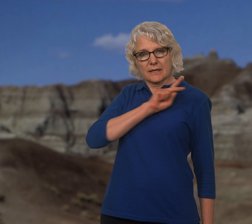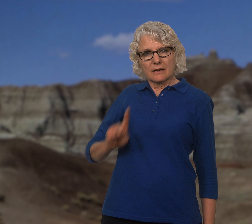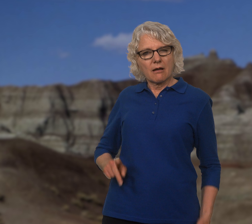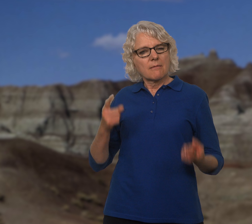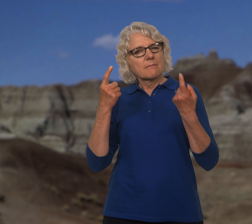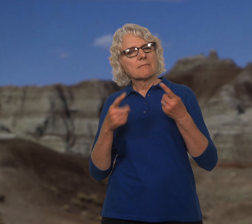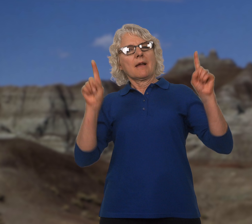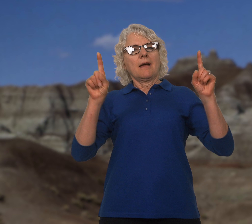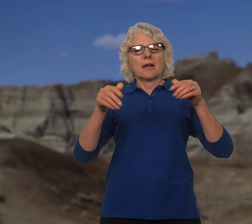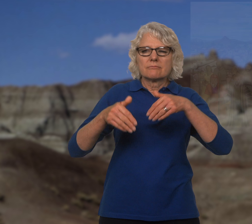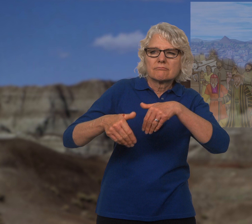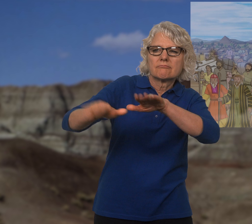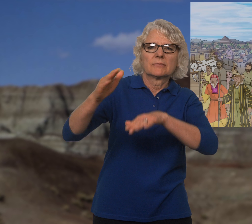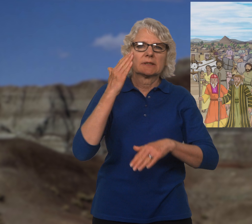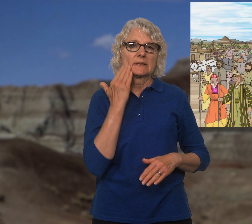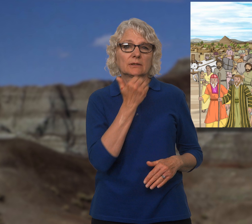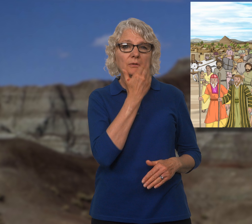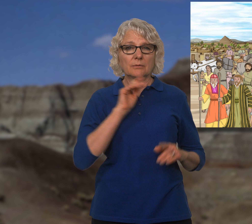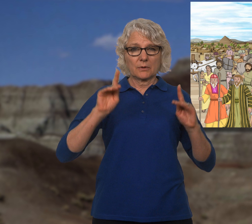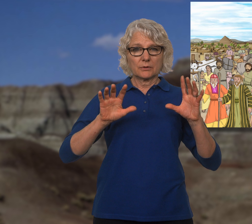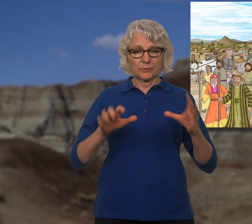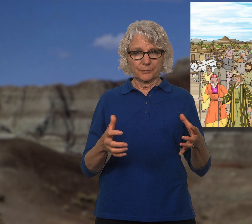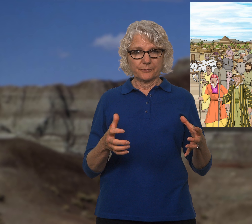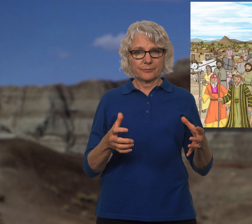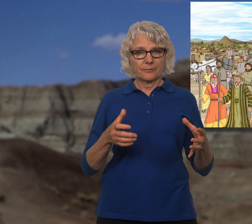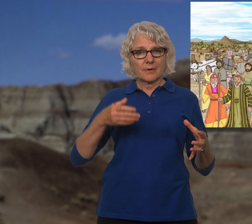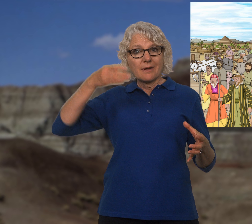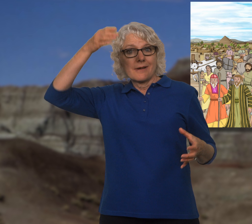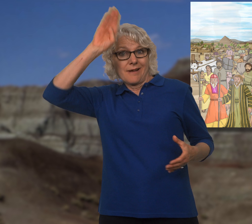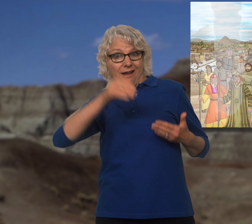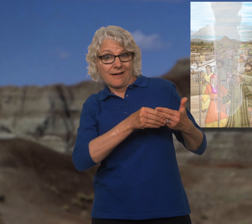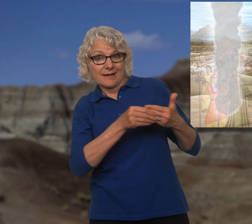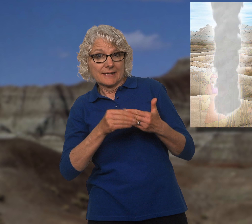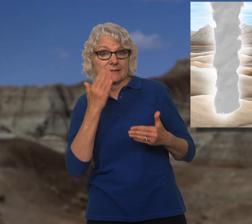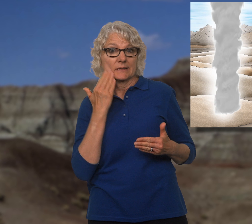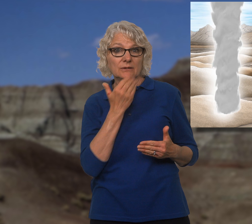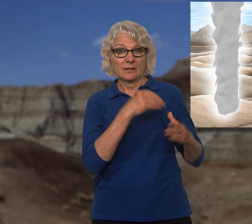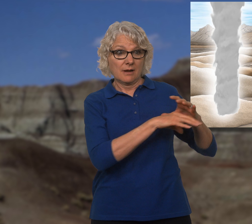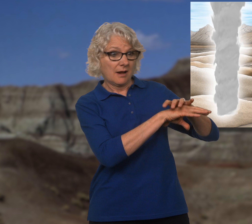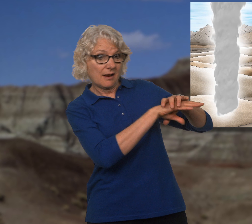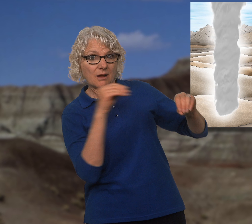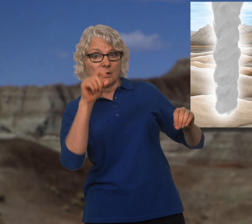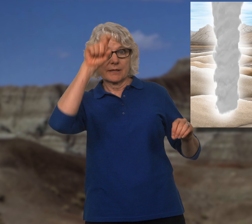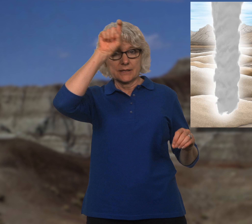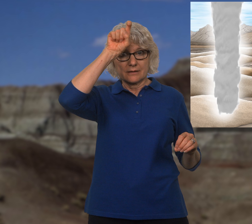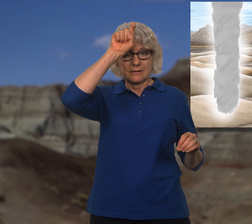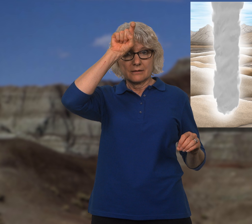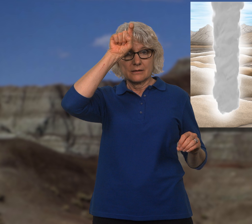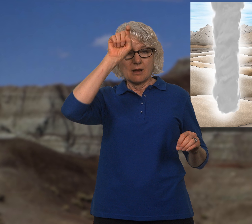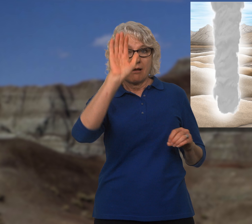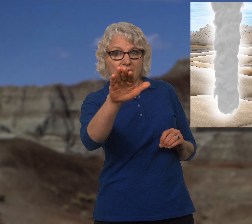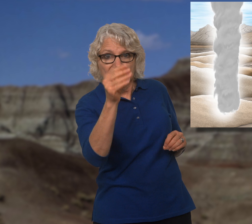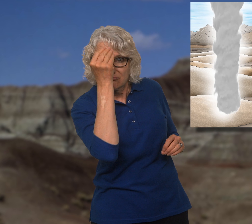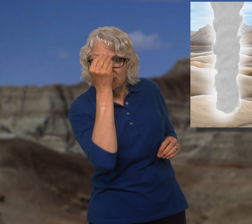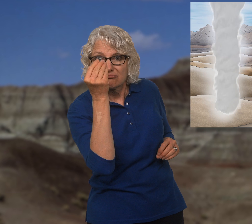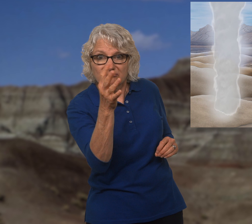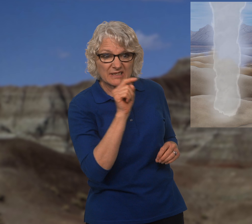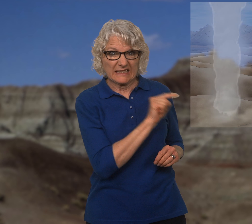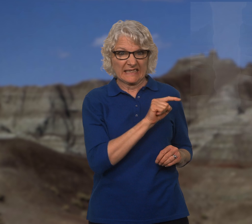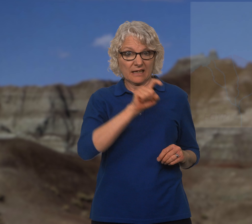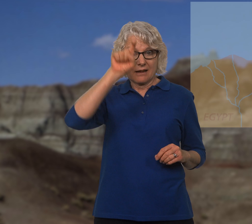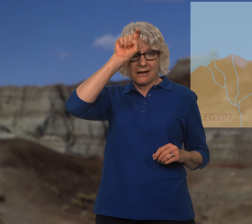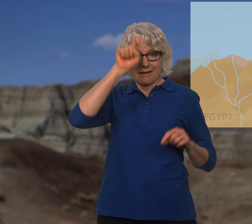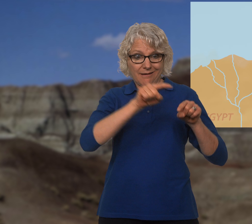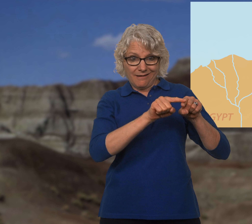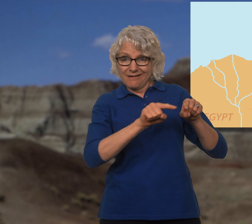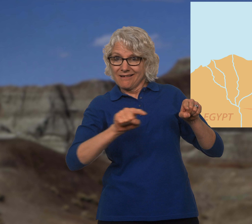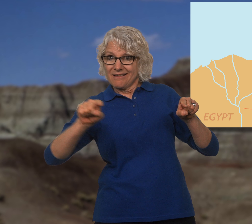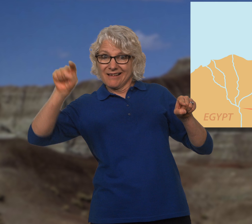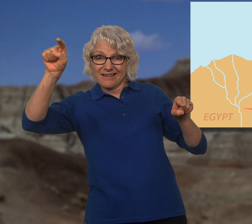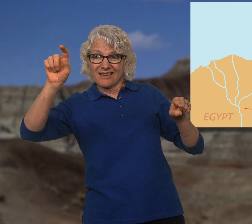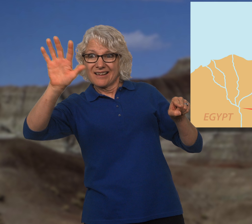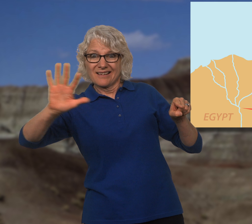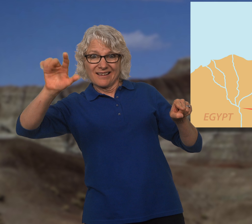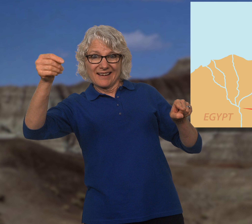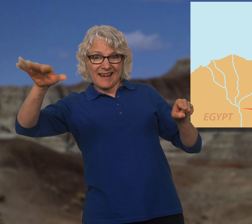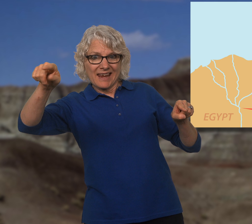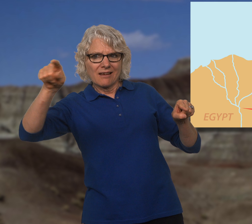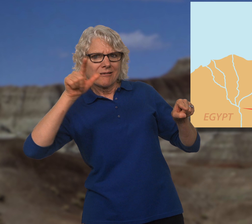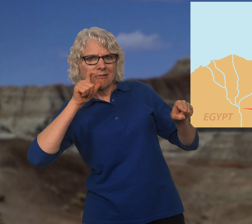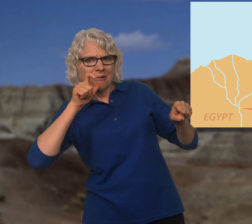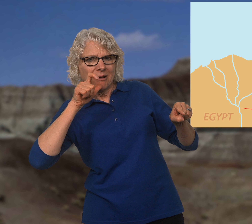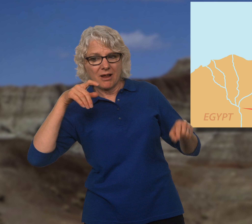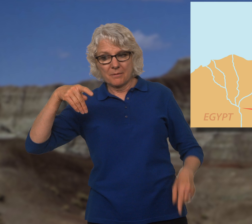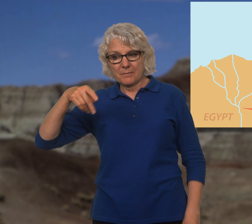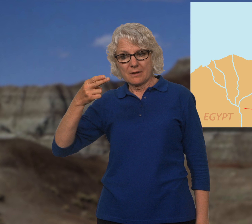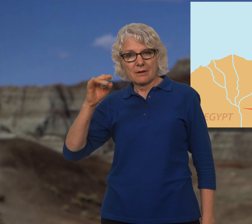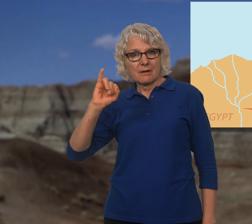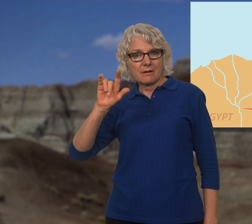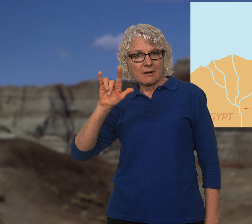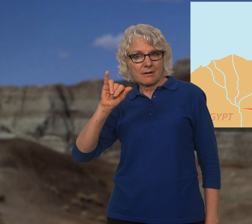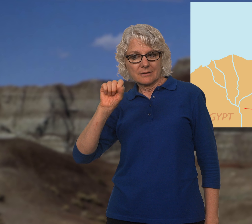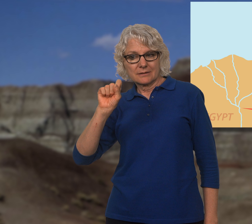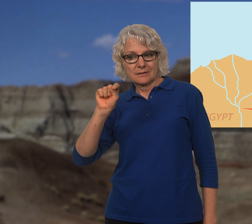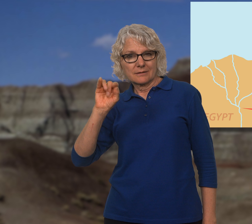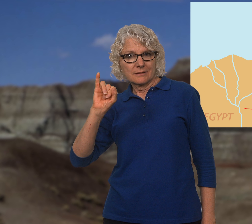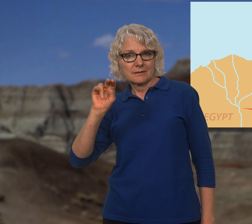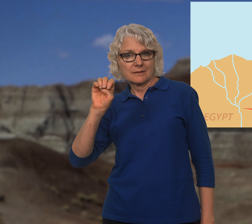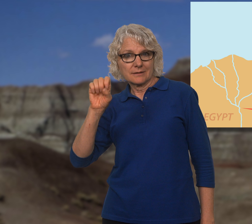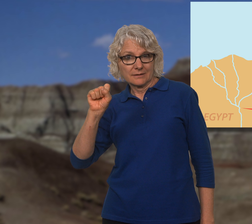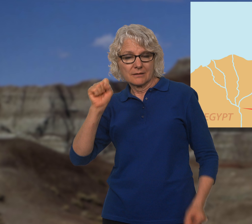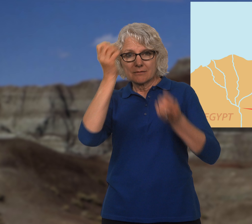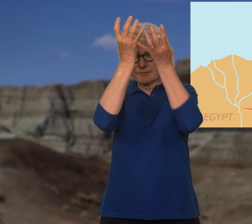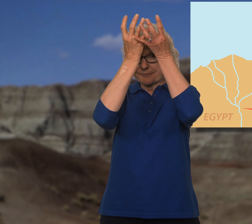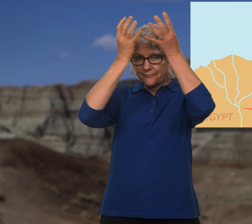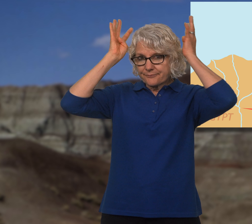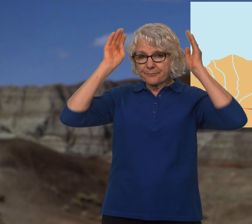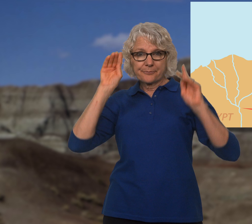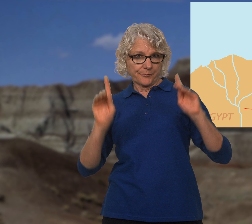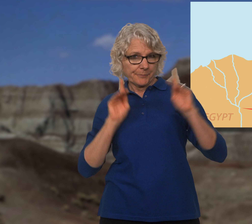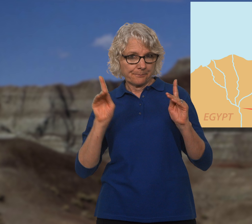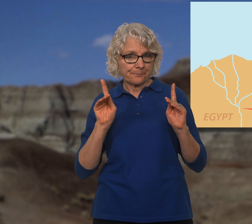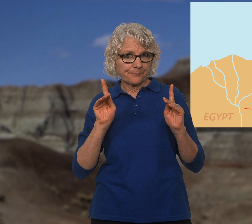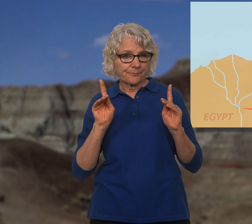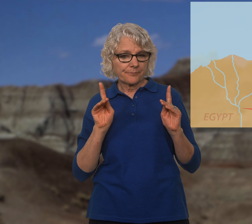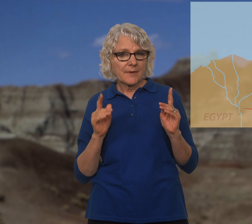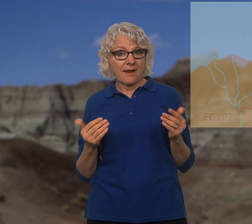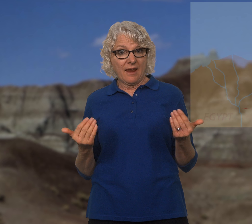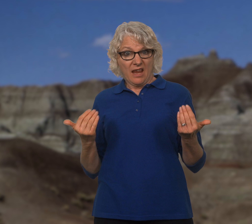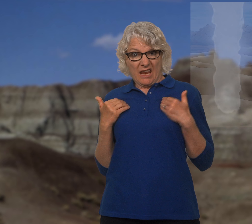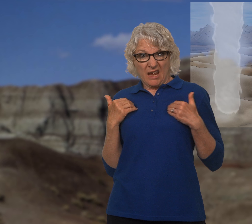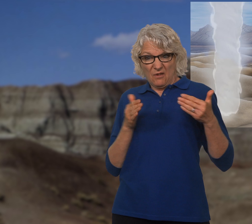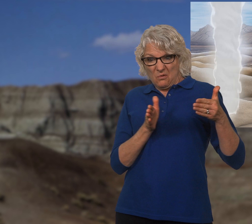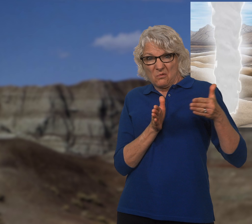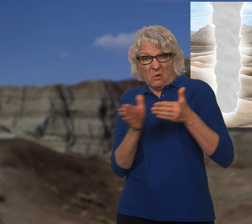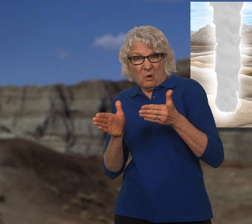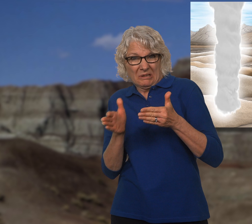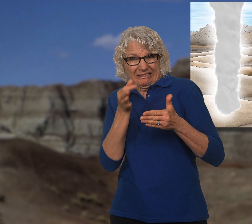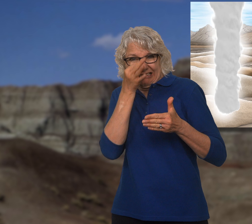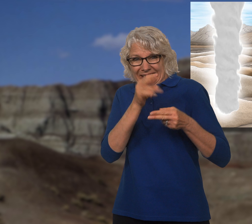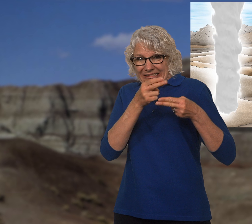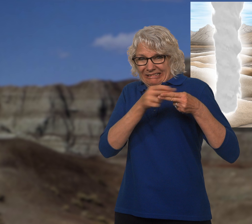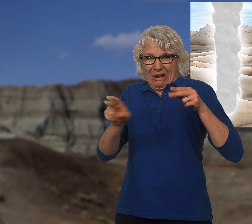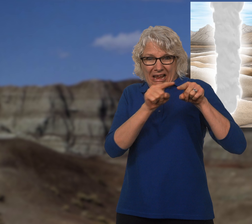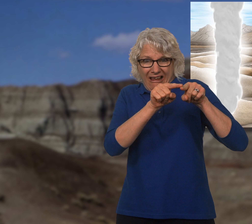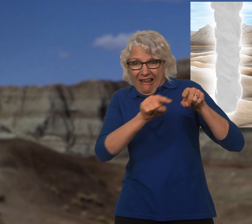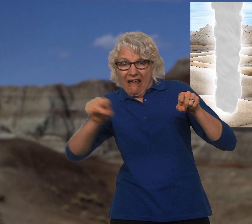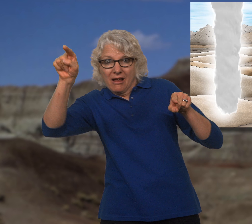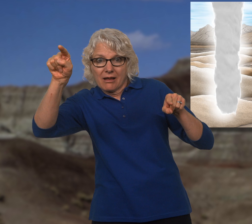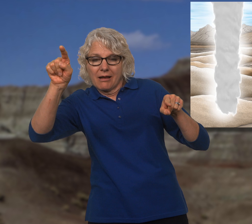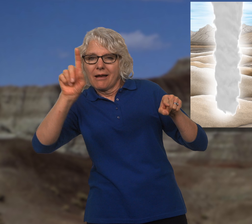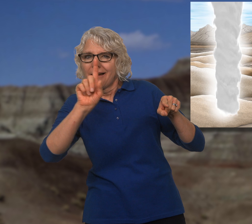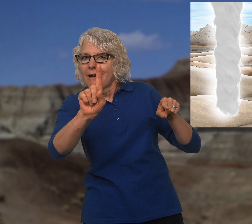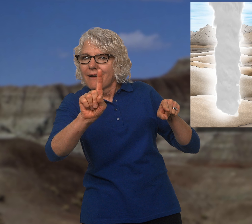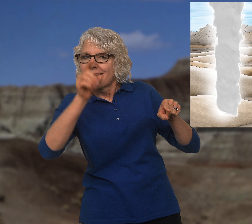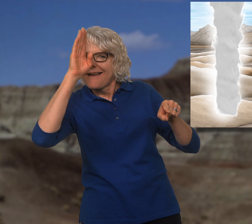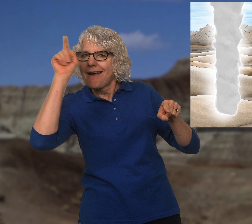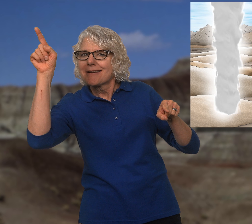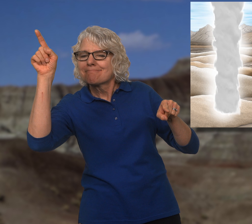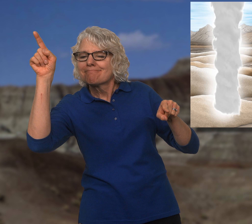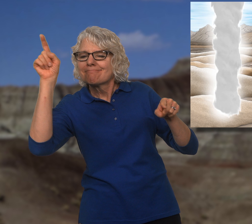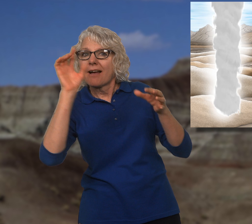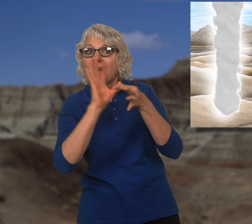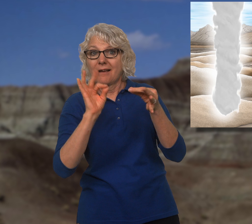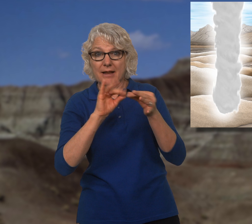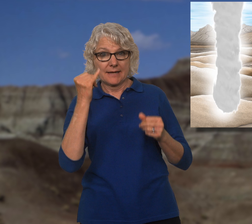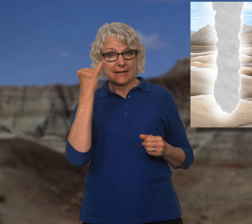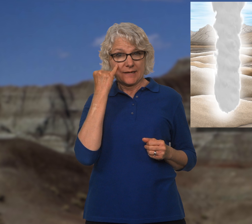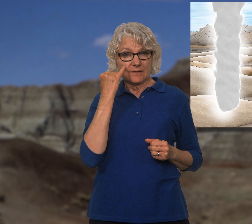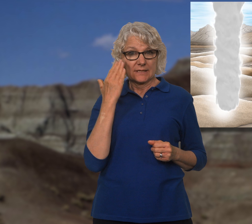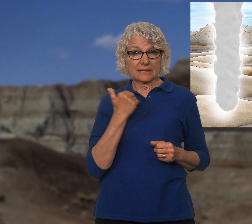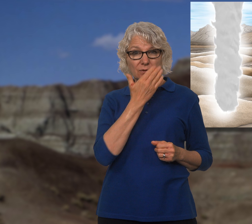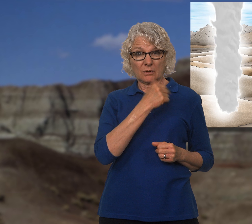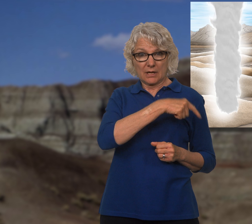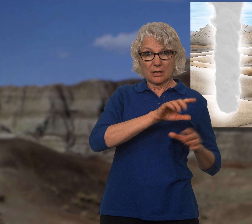When Pharaoh let the people go, God did not lead them along the road through the land of the Philistines, though it was shorter.